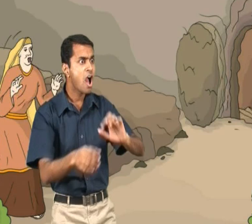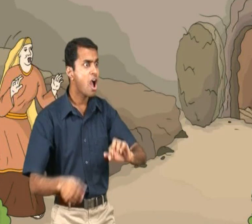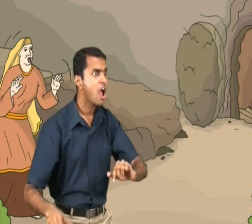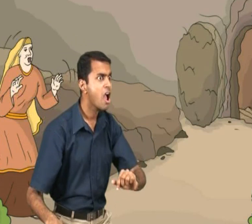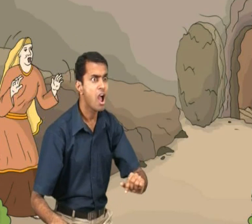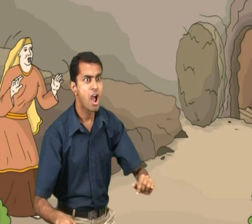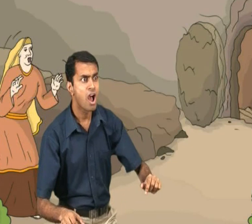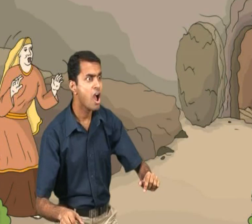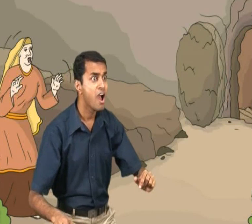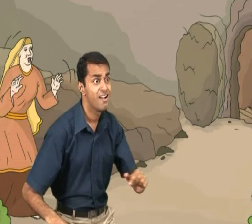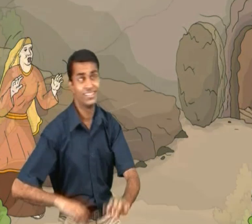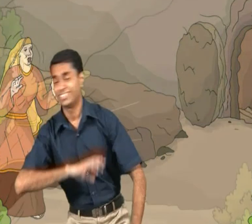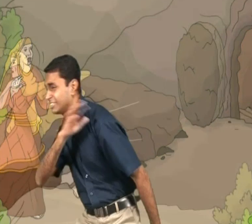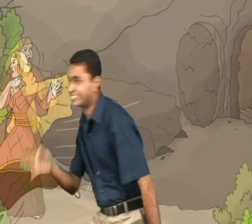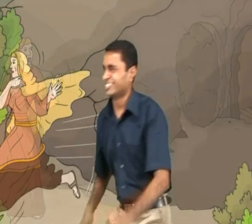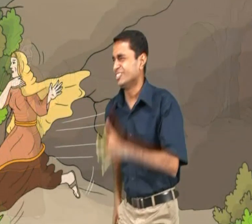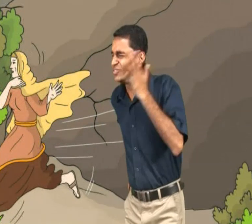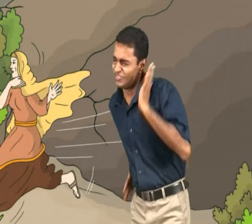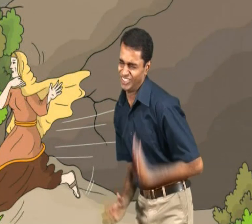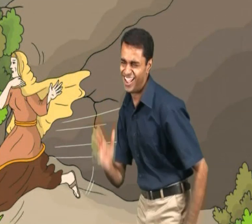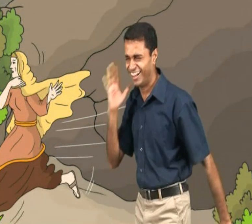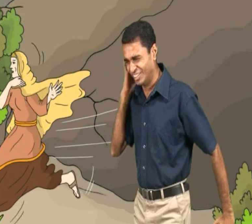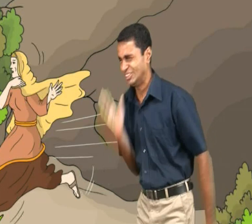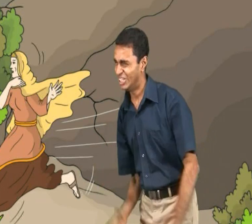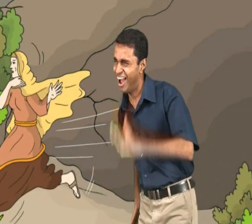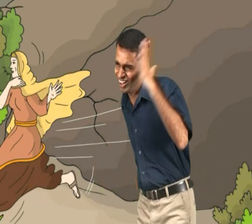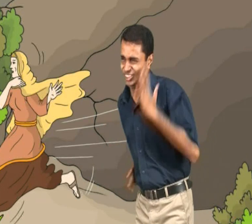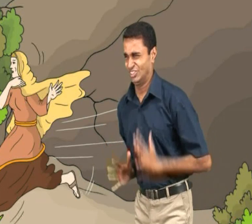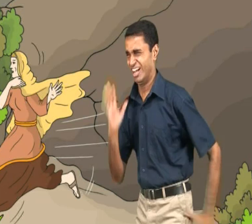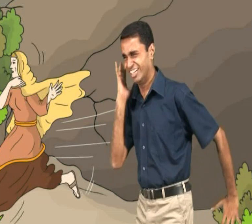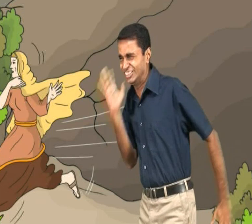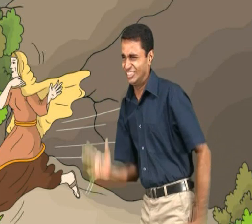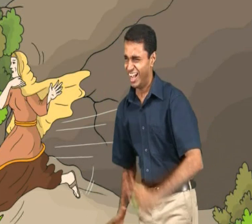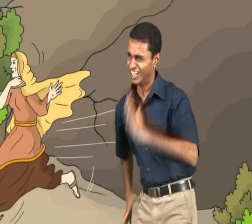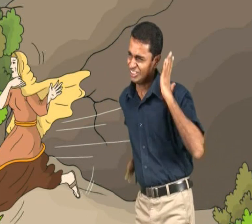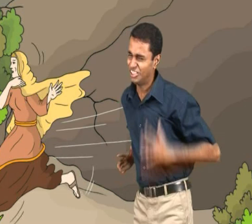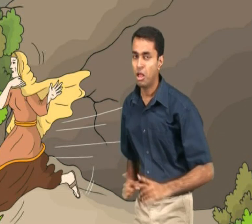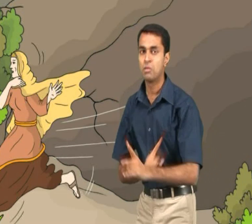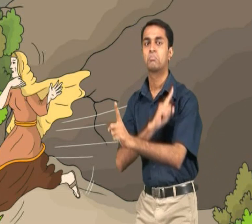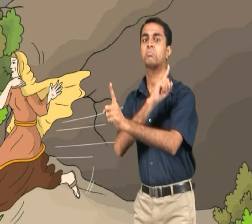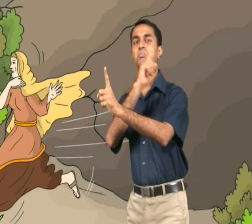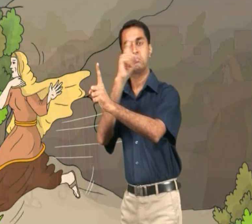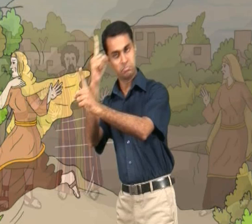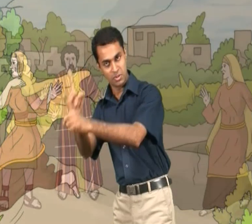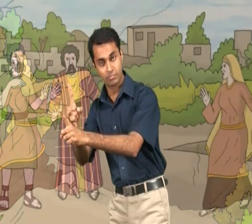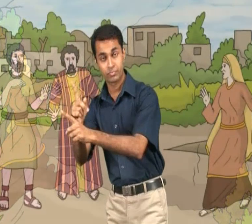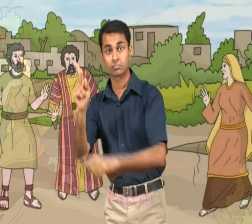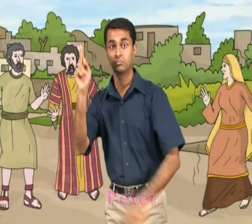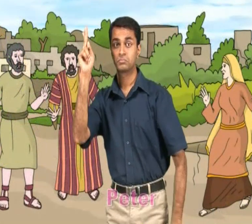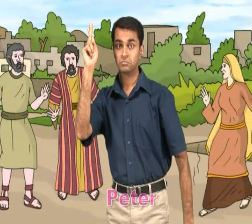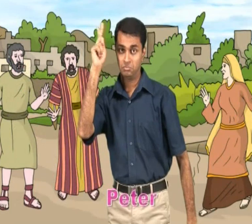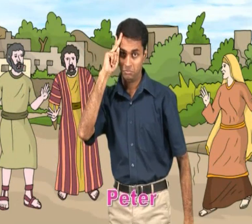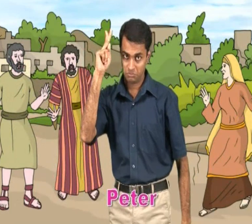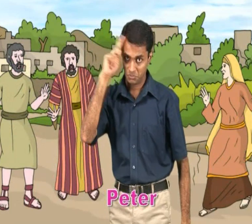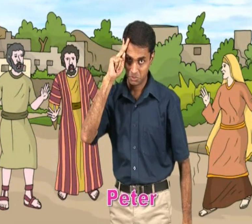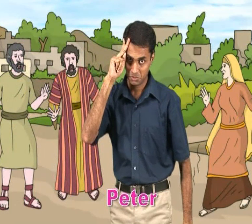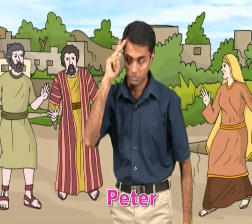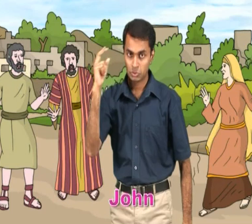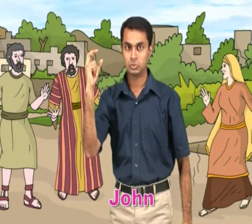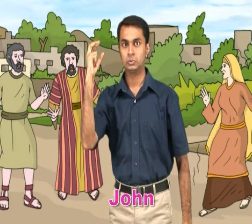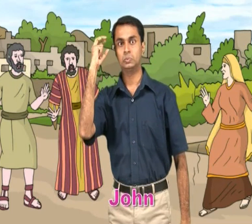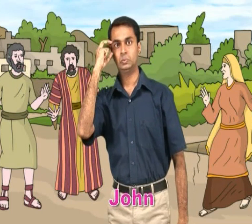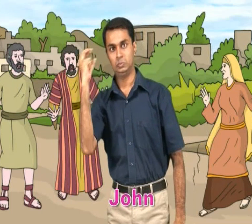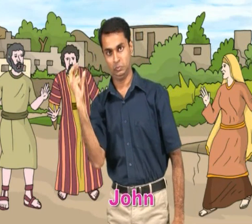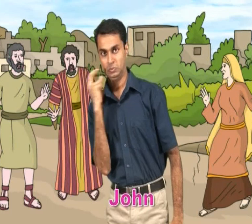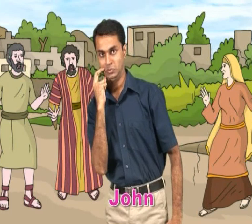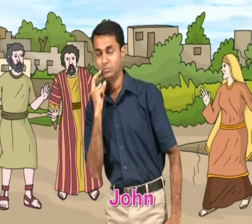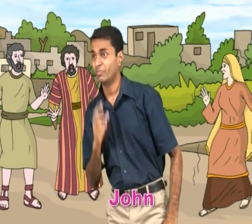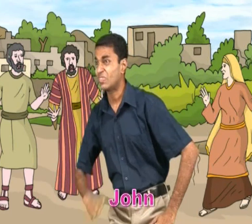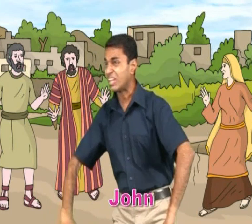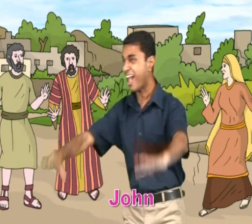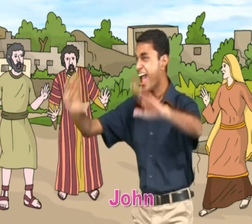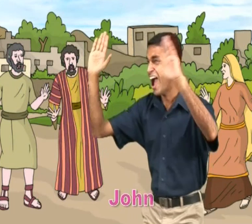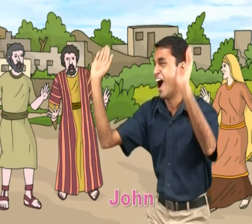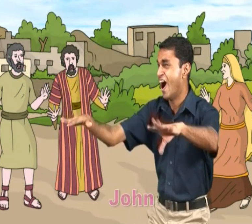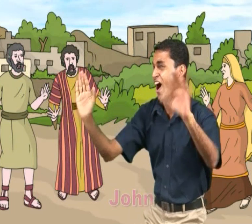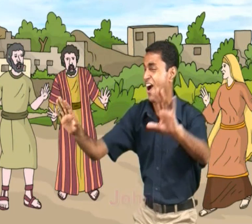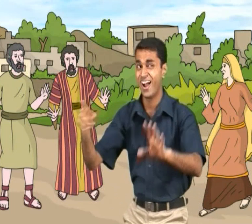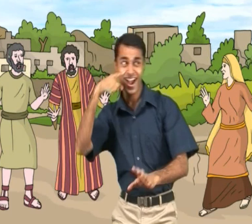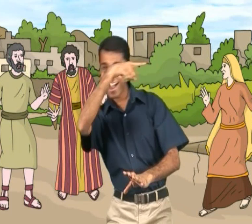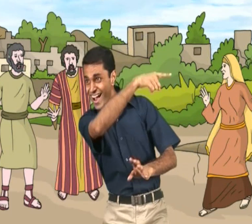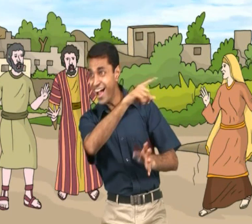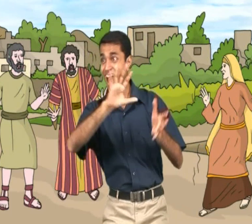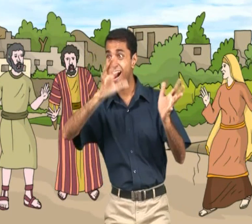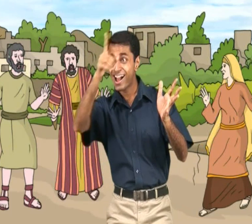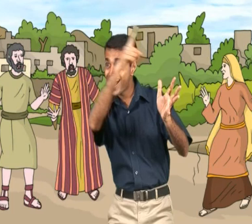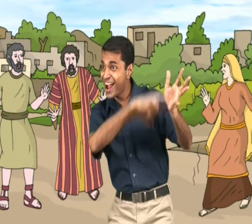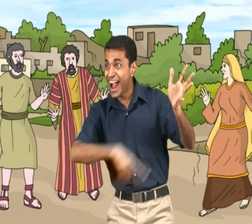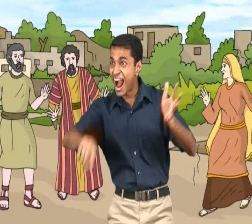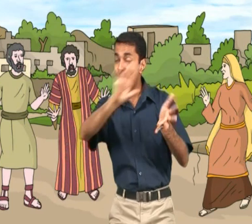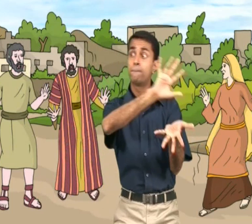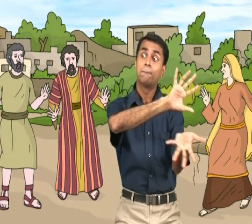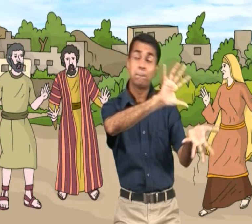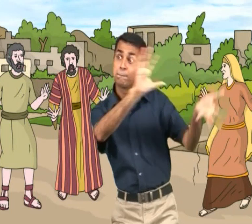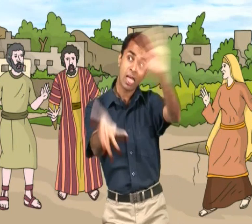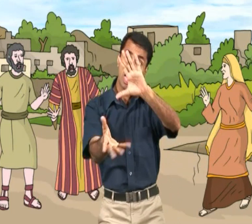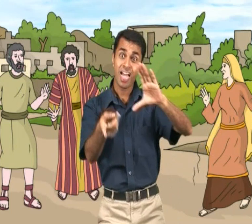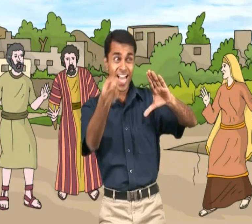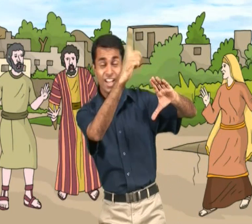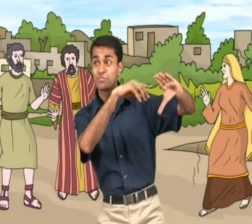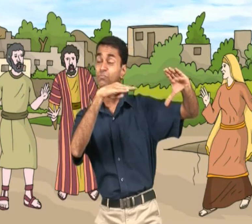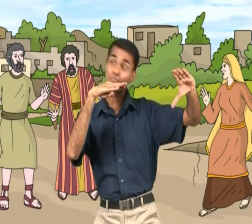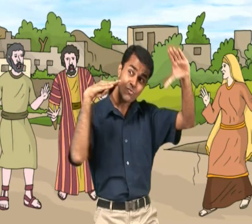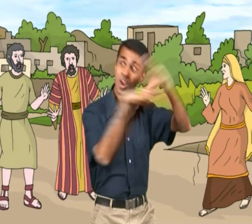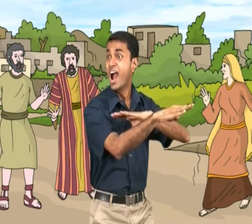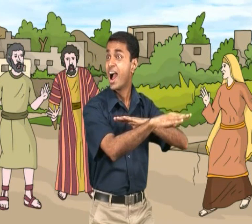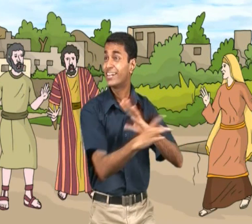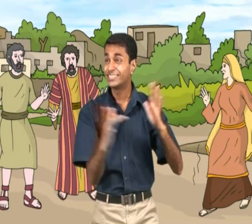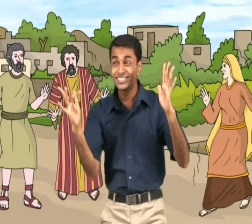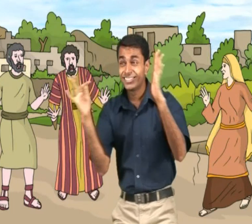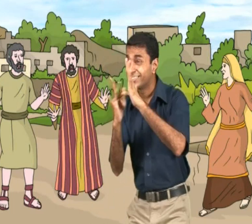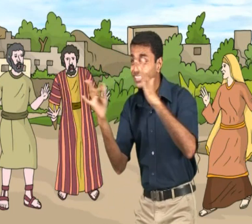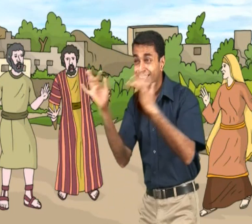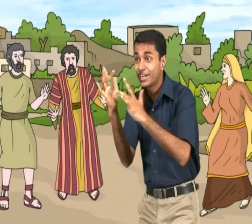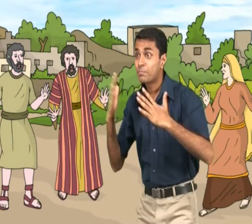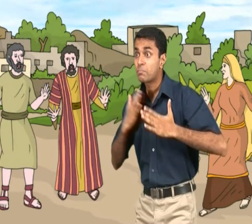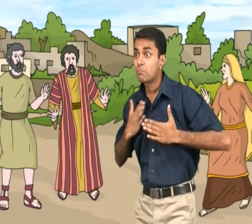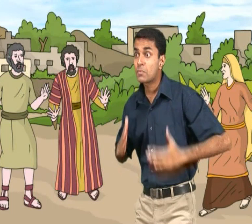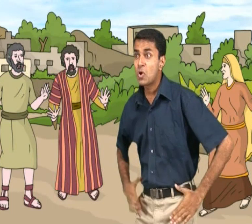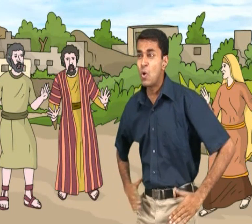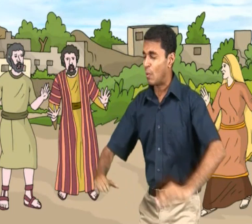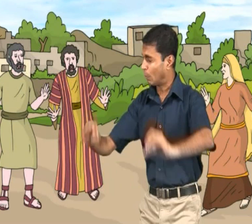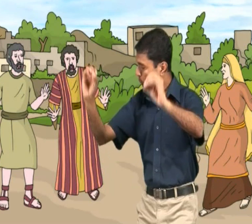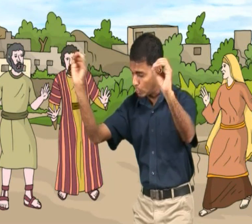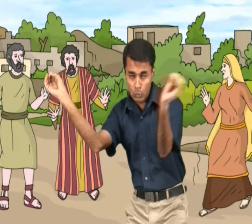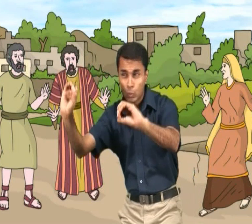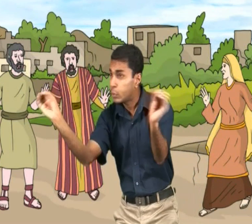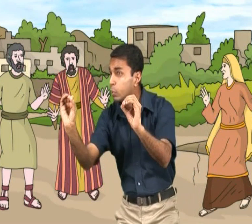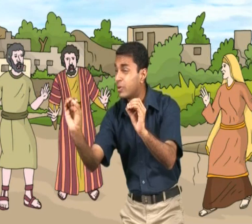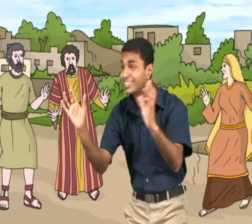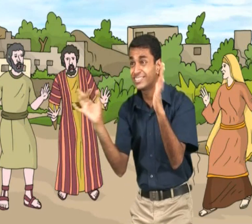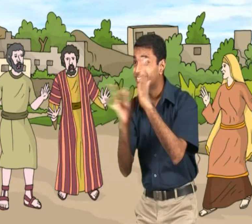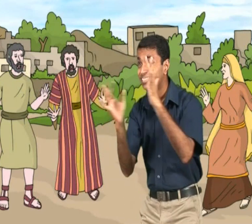So she came running to Simon Peter and the other disciple, the one whom Jesus loved.